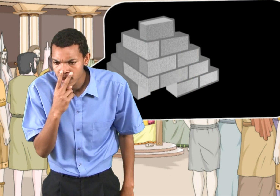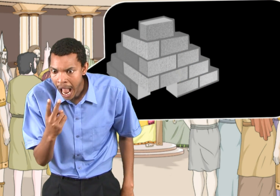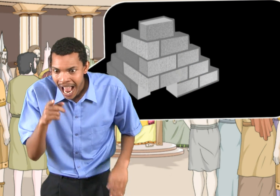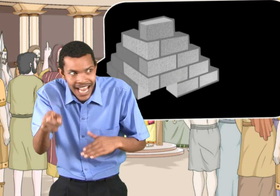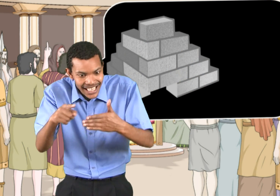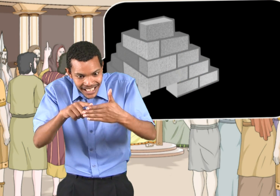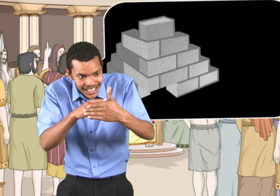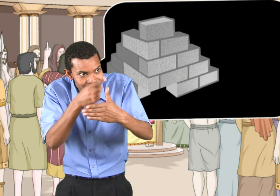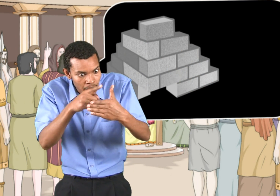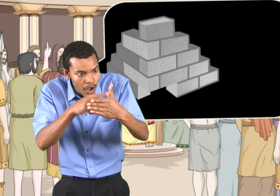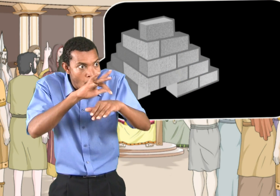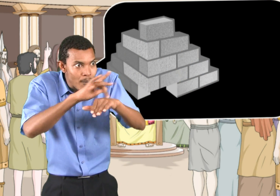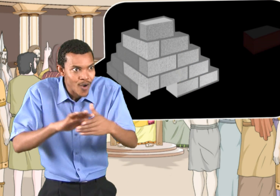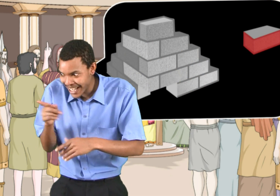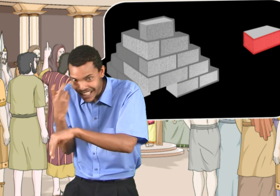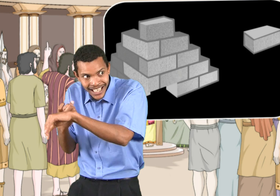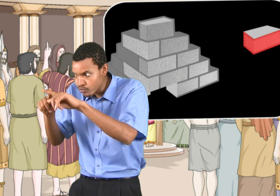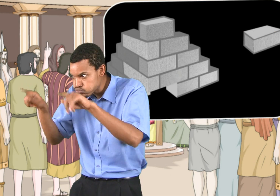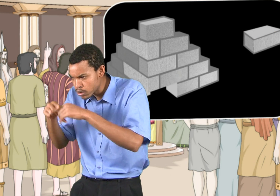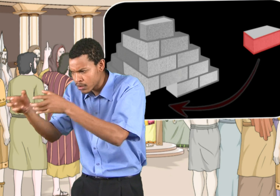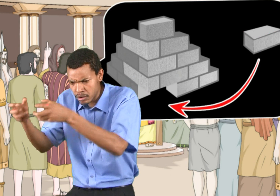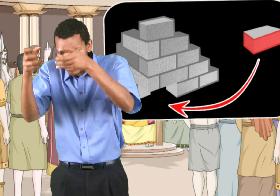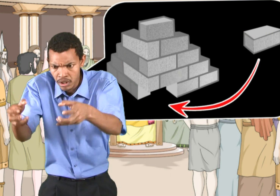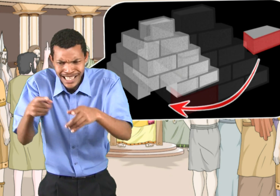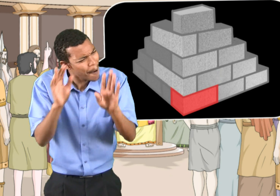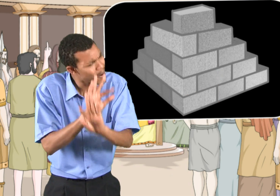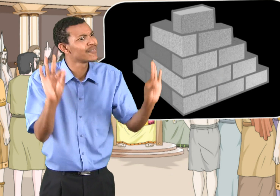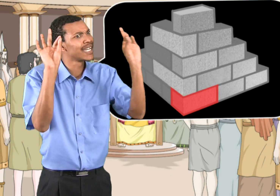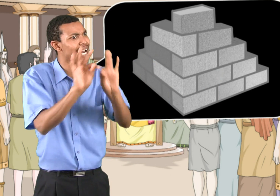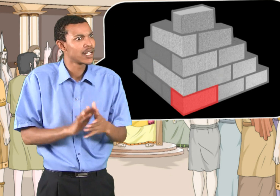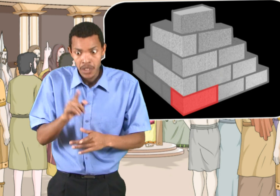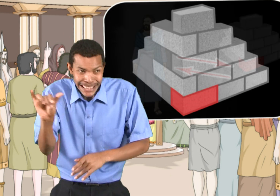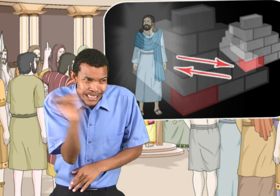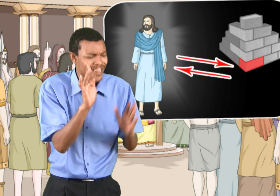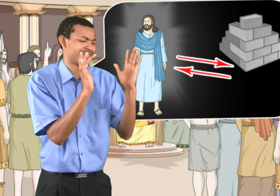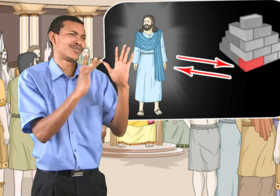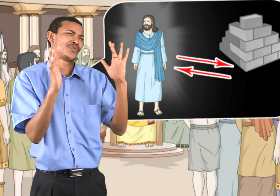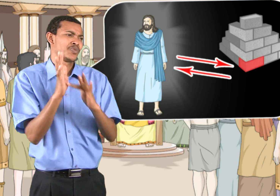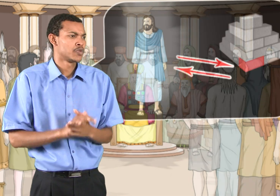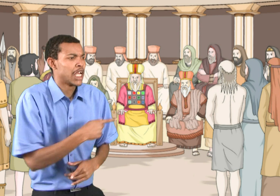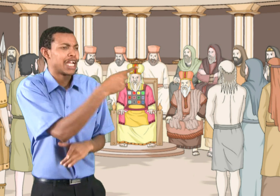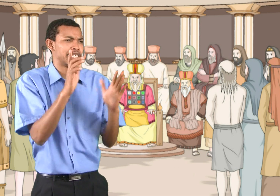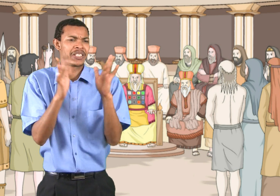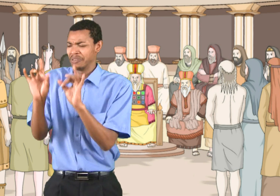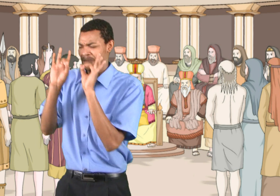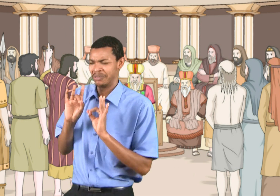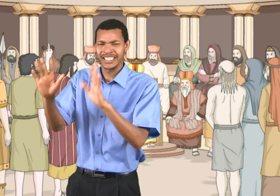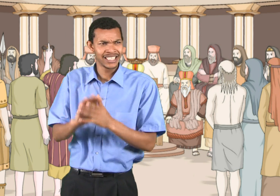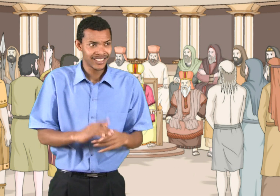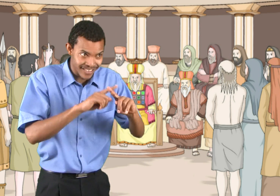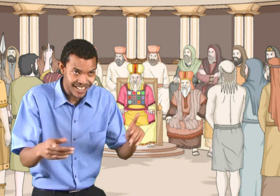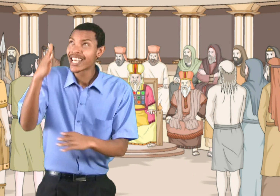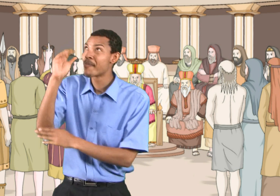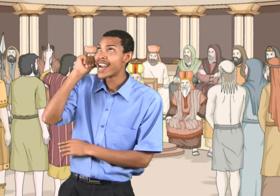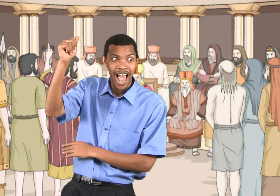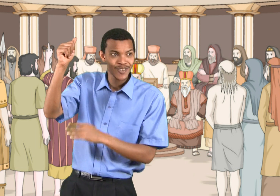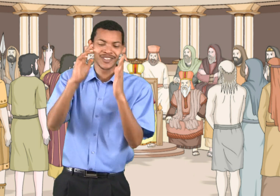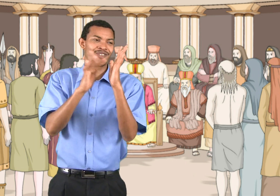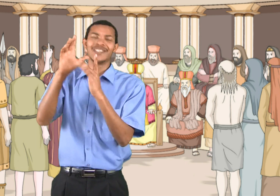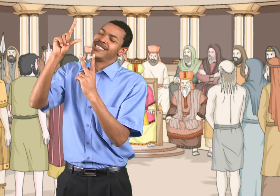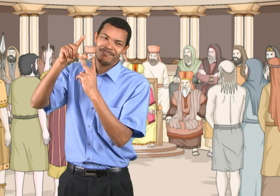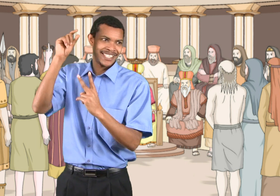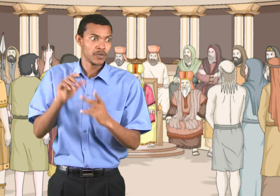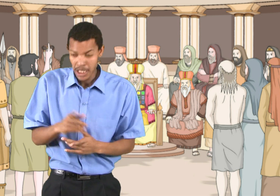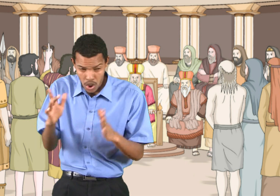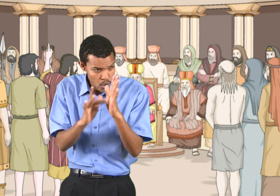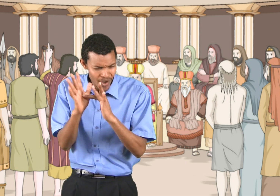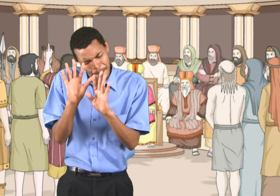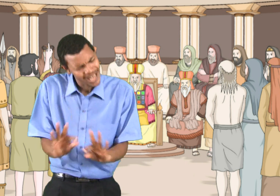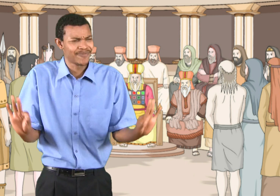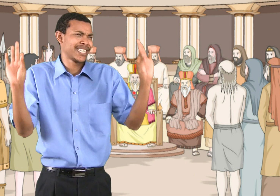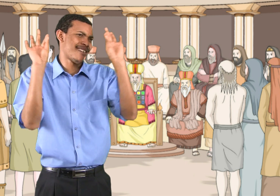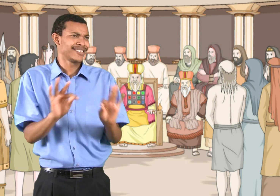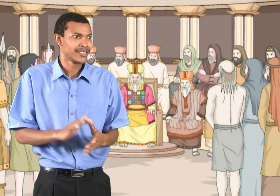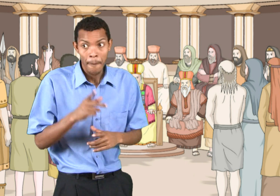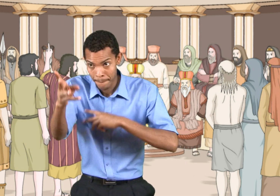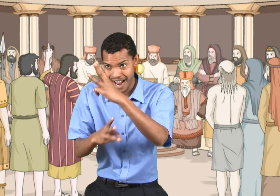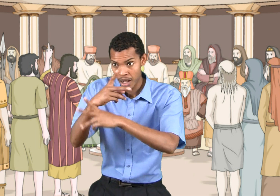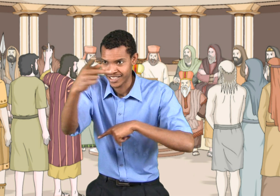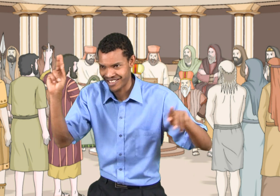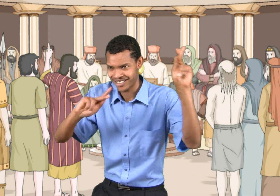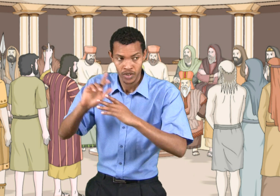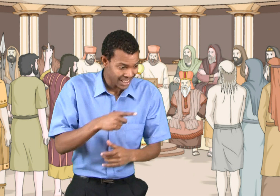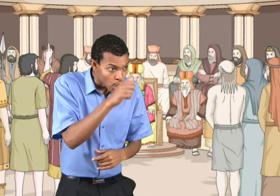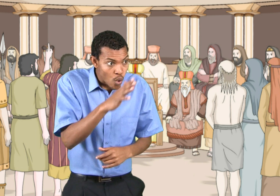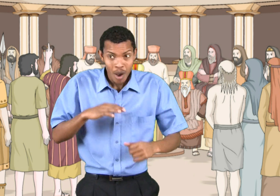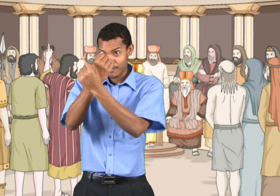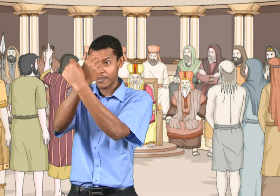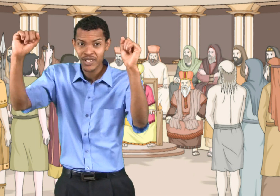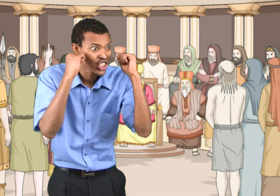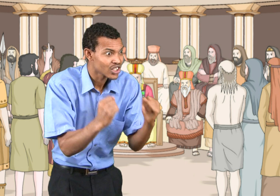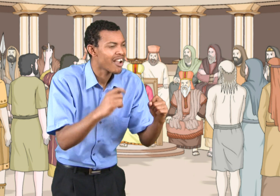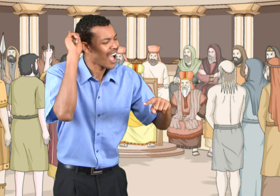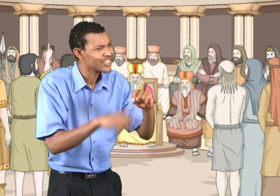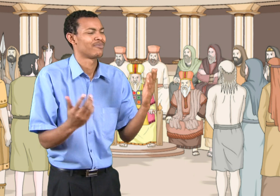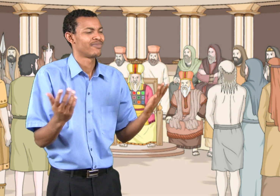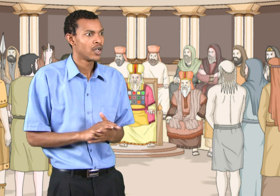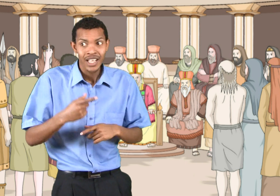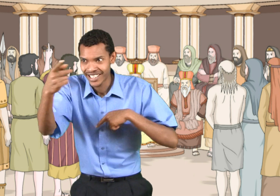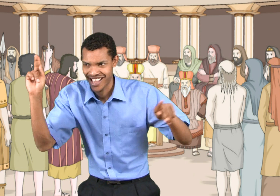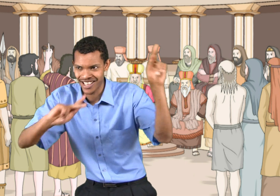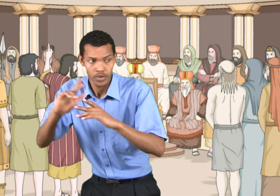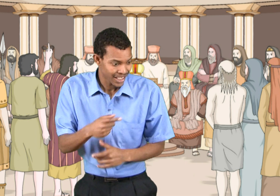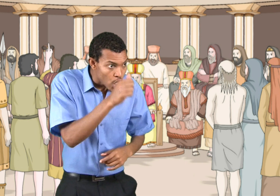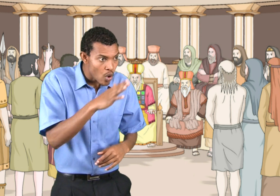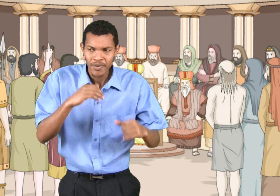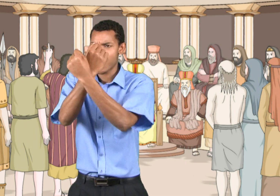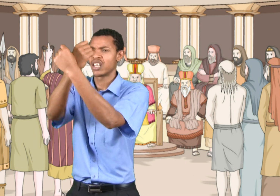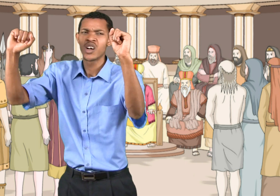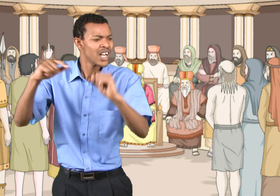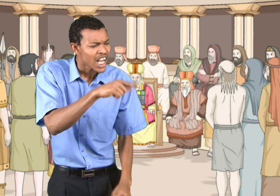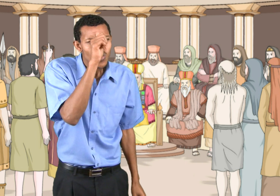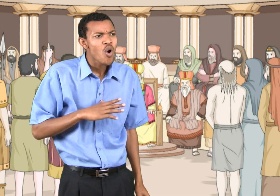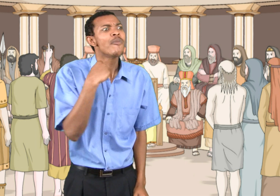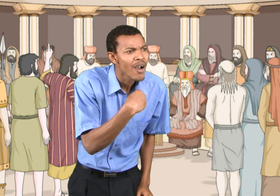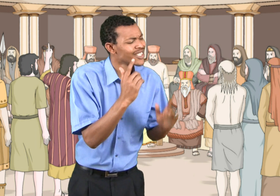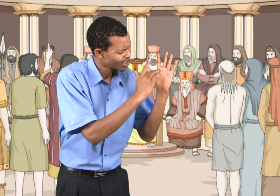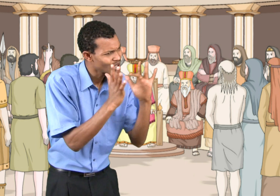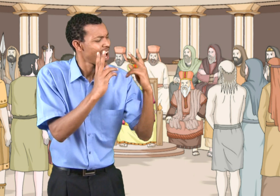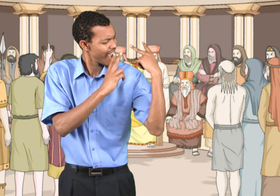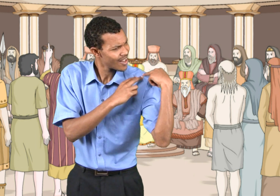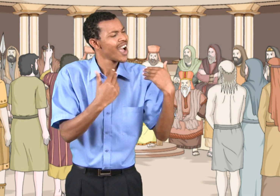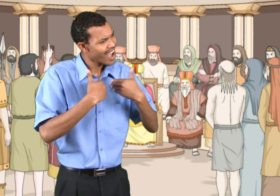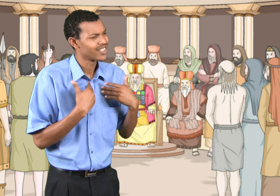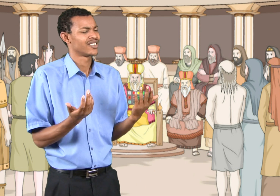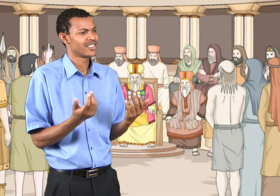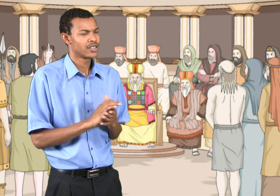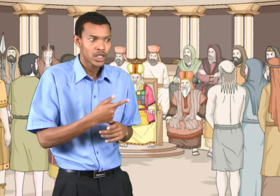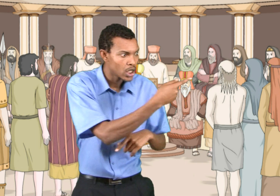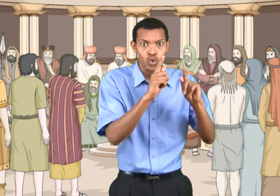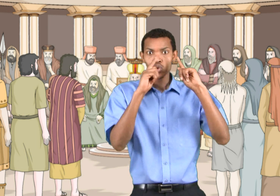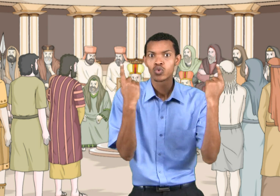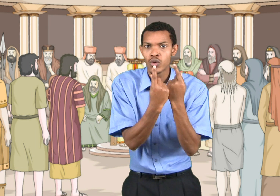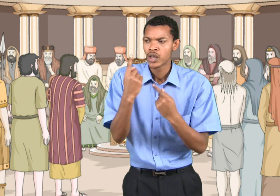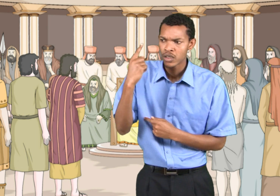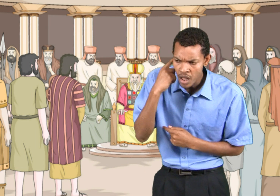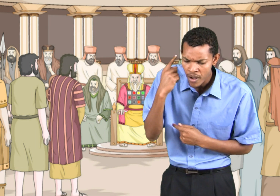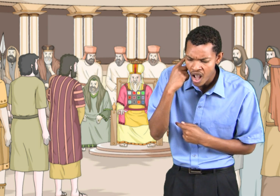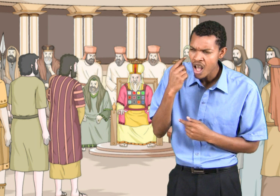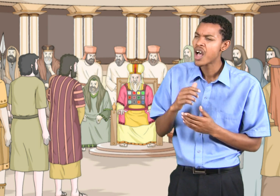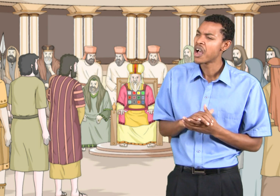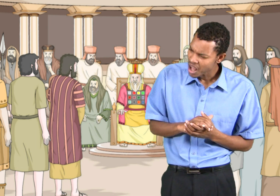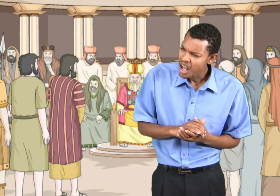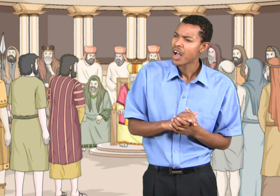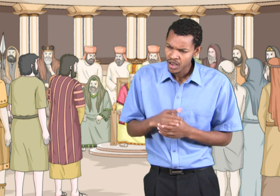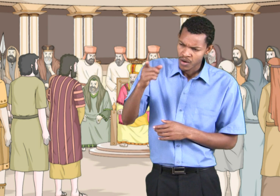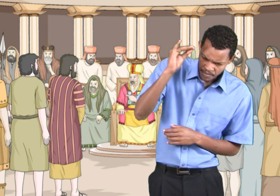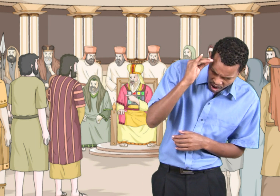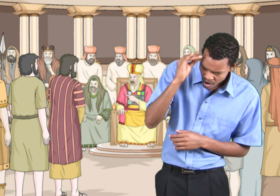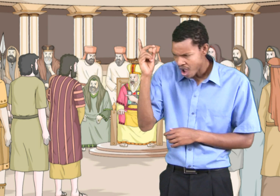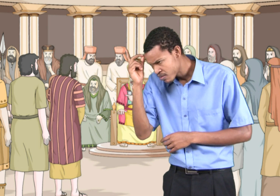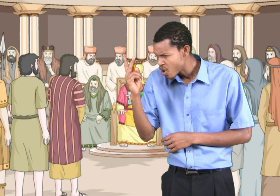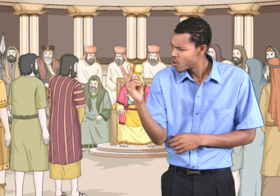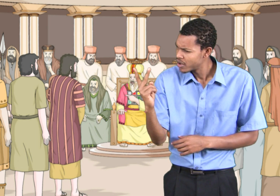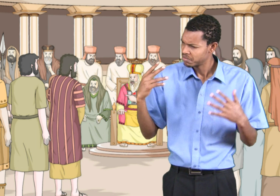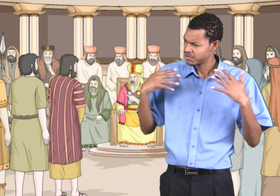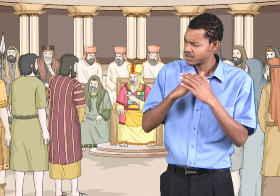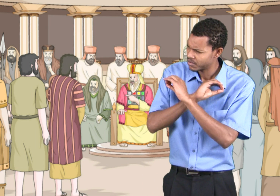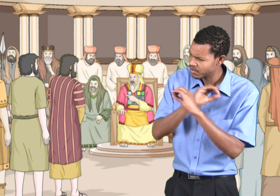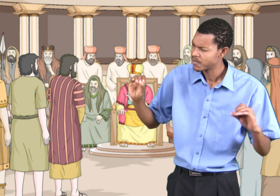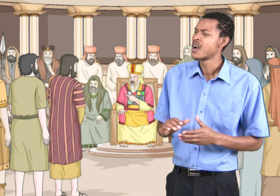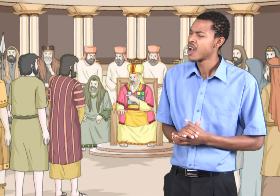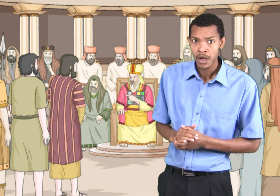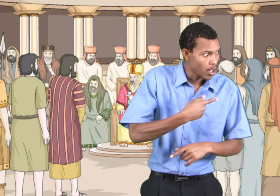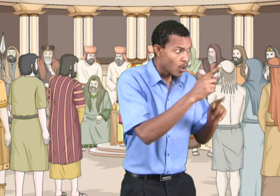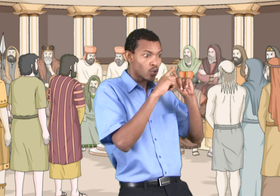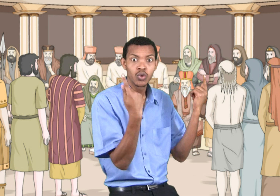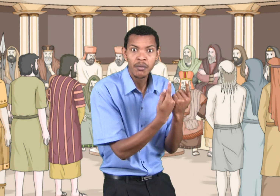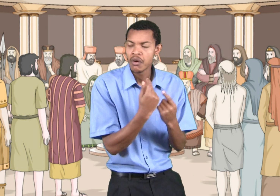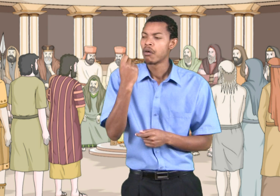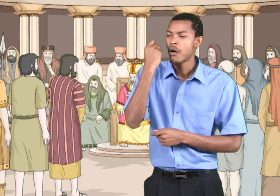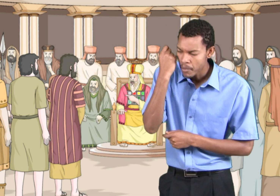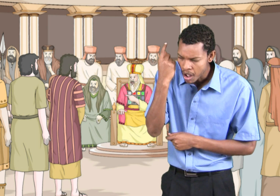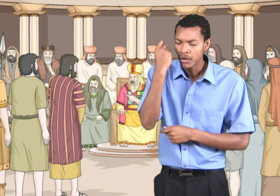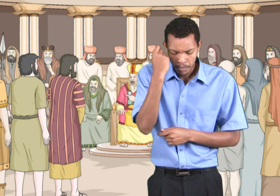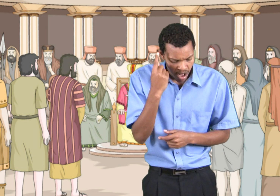When they saw the boldness of Peter and John and realized that they were unschooled, ordinary men, they marveled and took note that these men had been with Jesus.